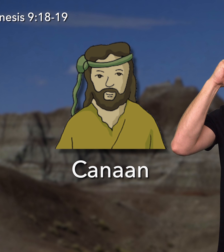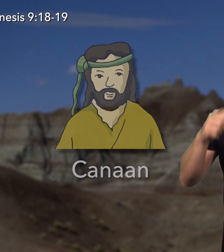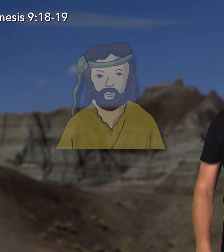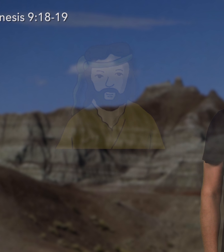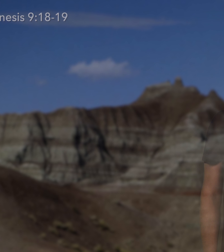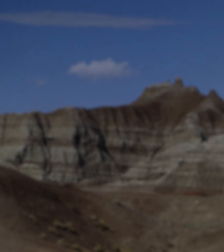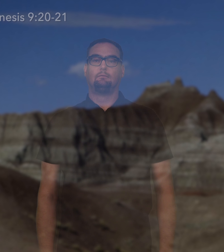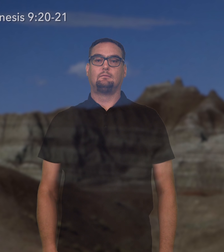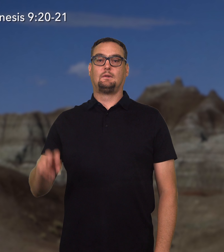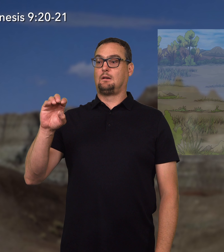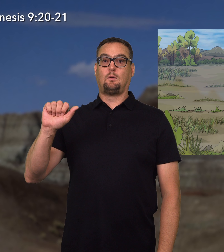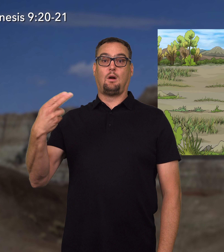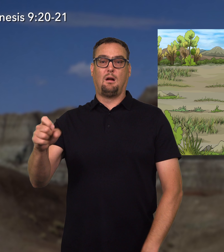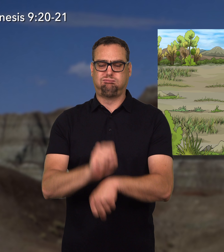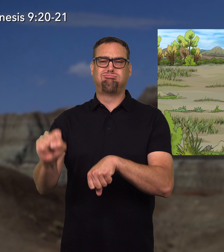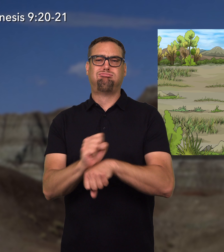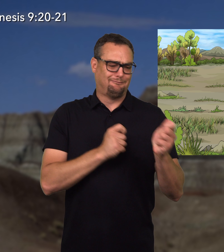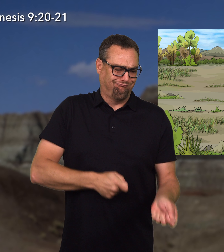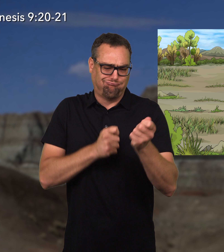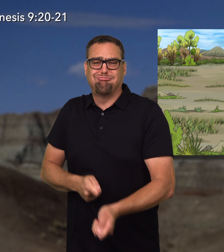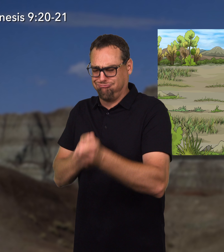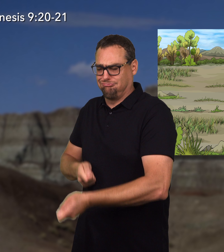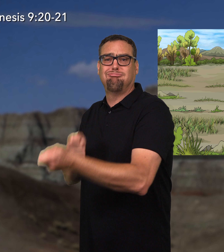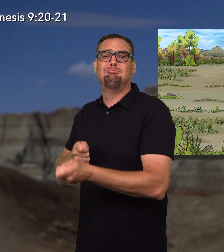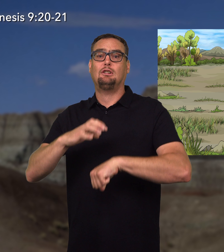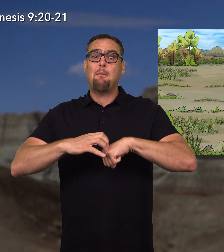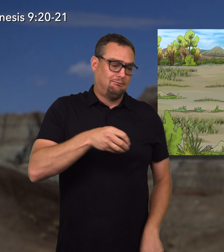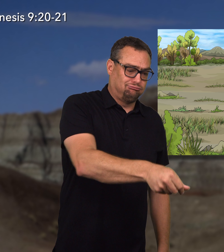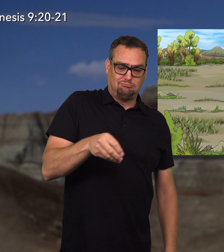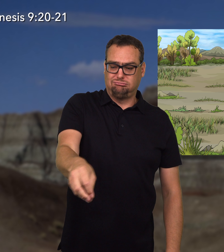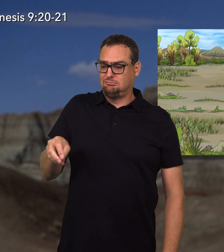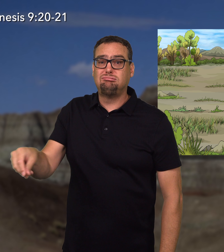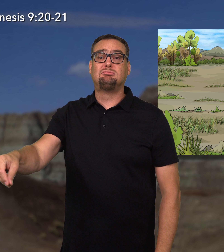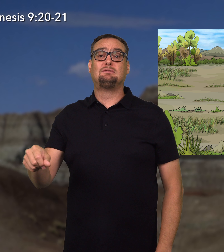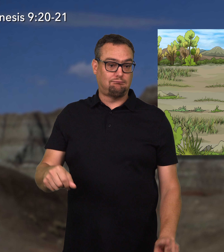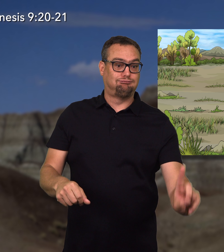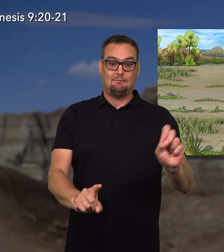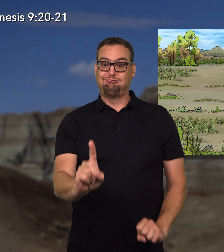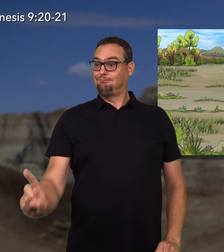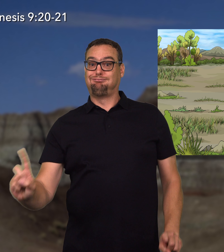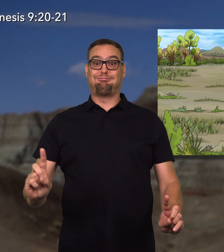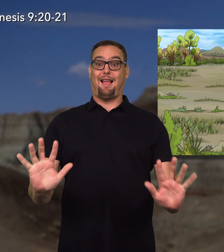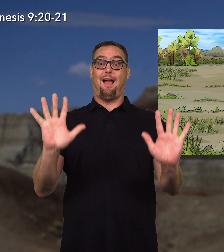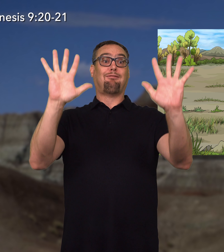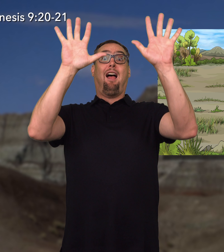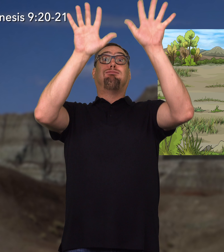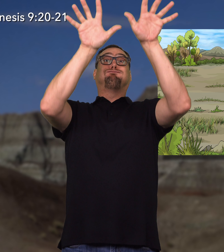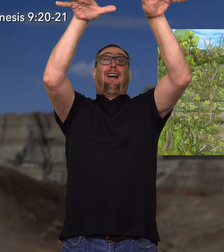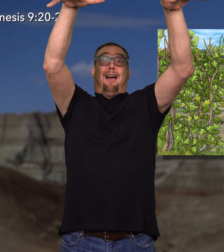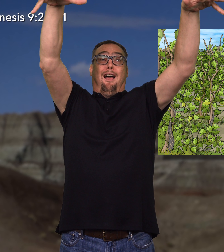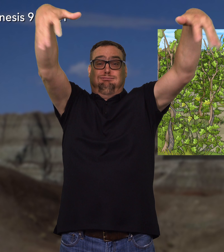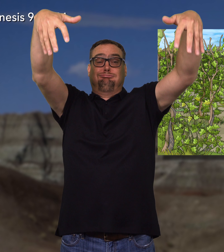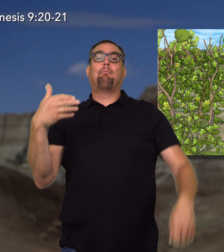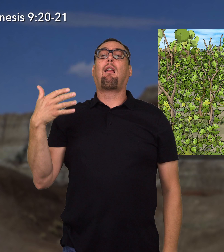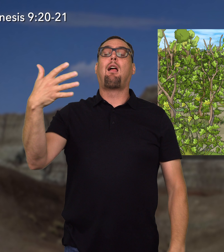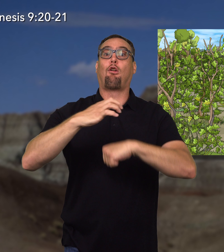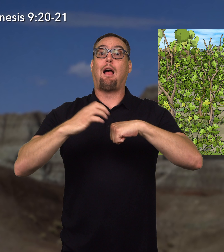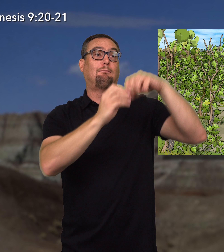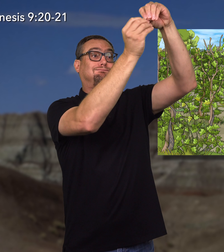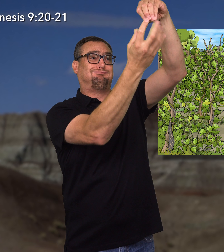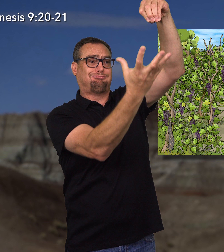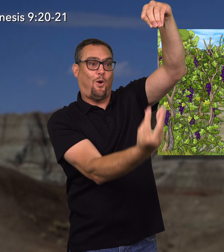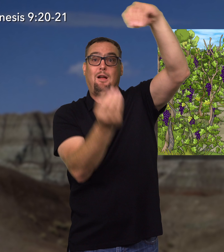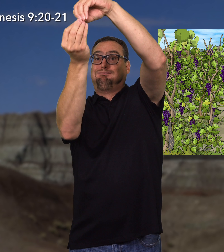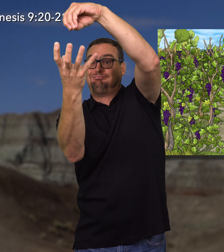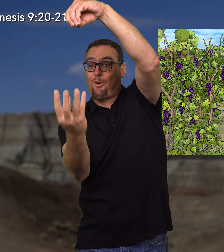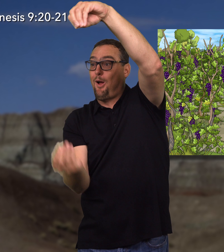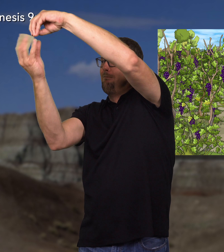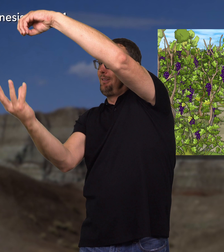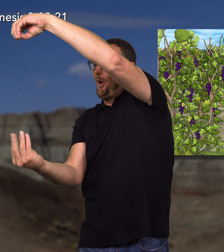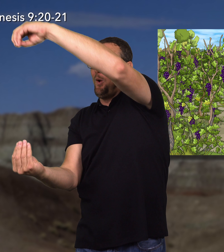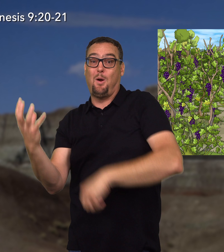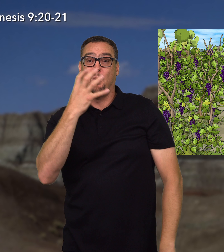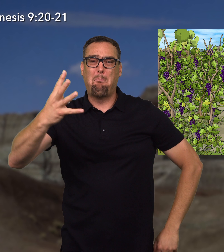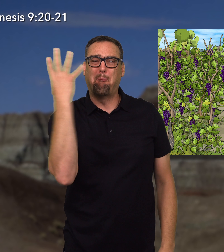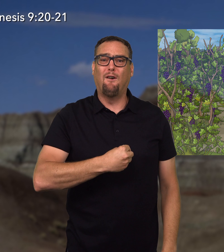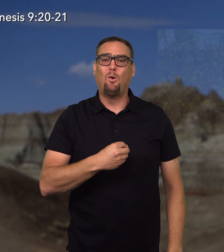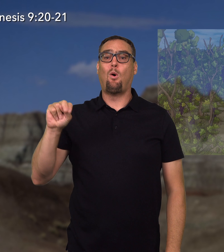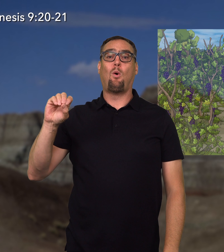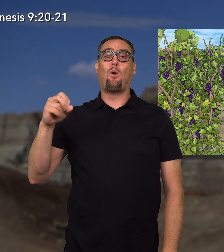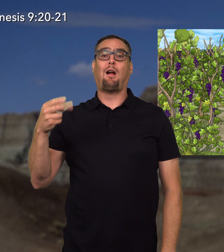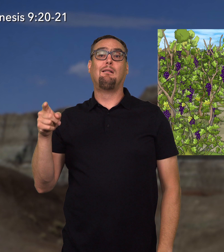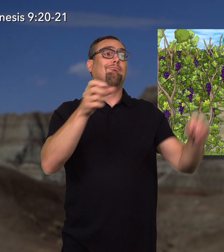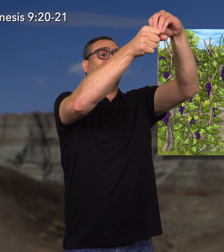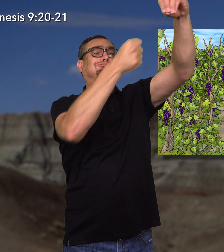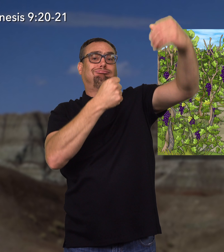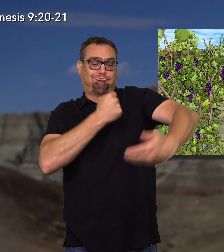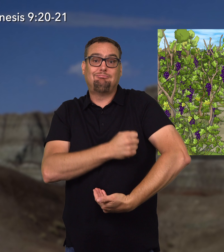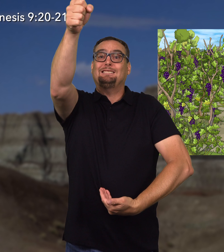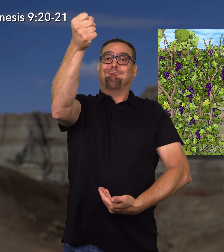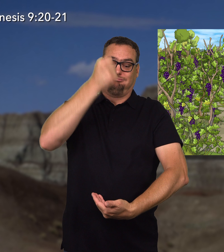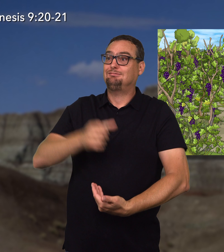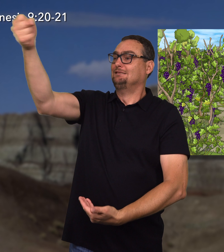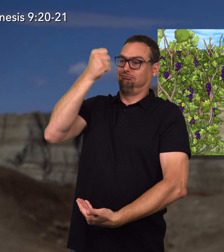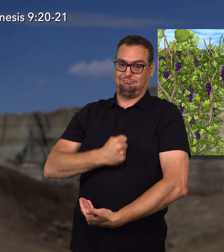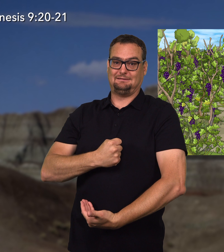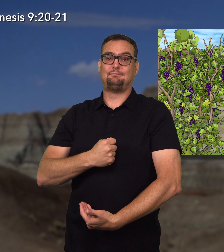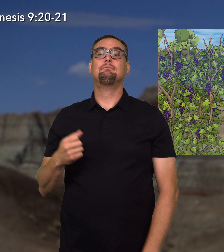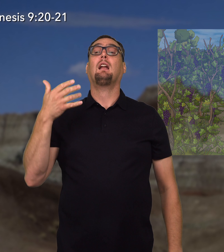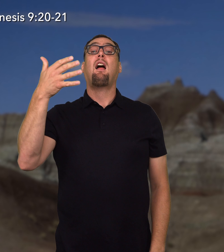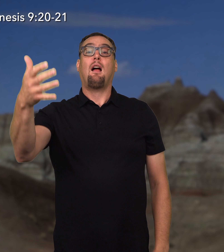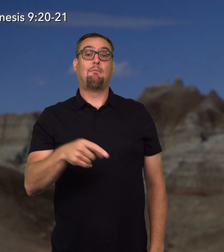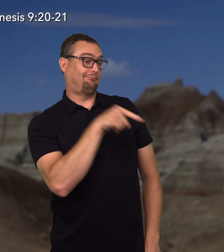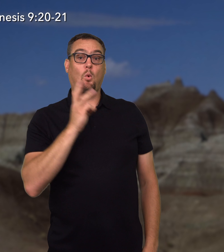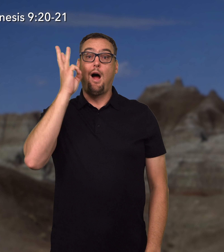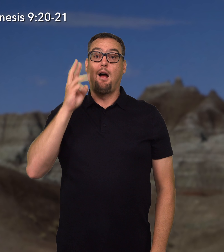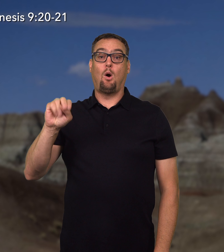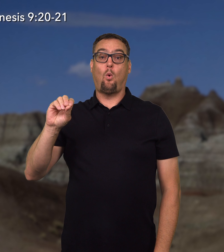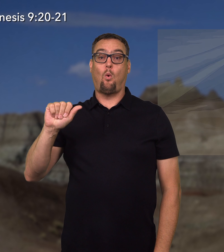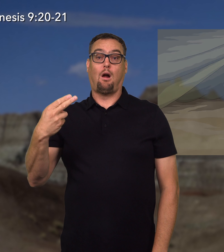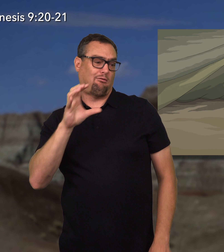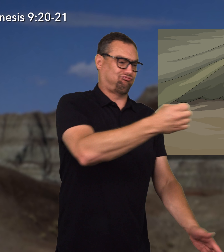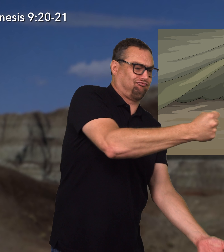Now Noah, a man of the soil, proceeded to plant a vineyard.